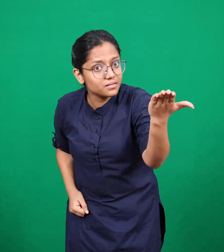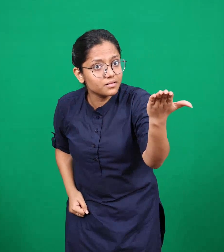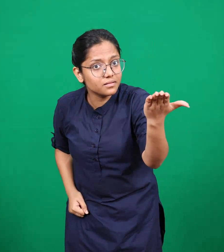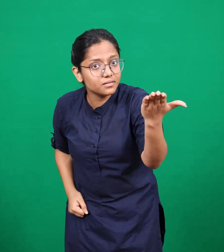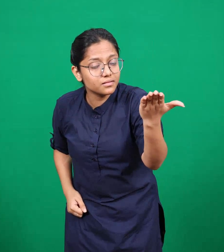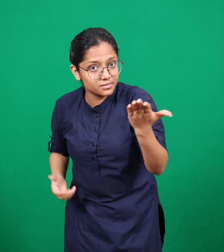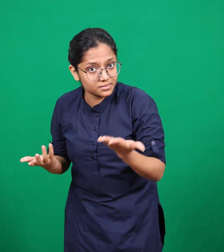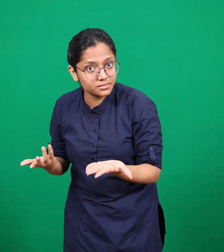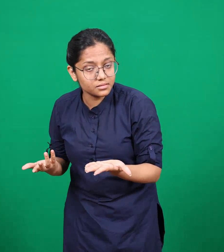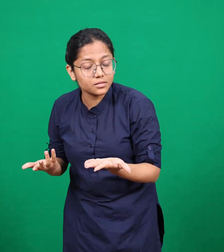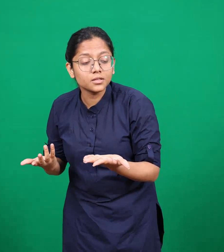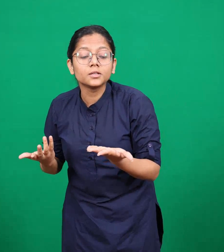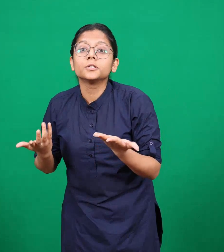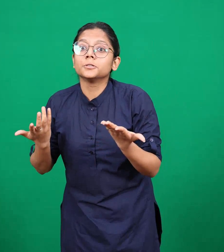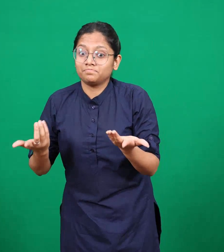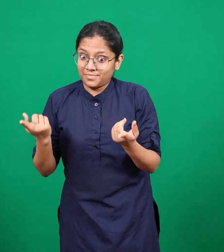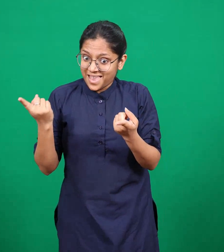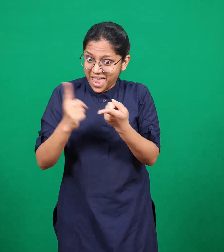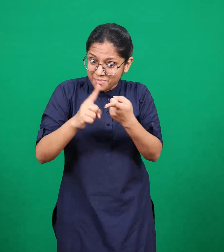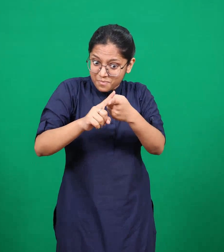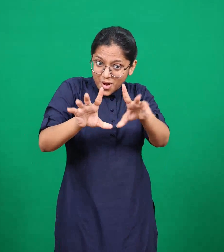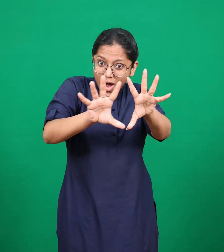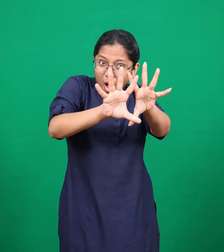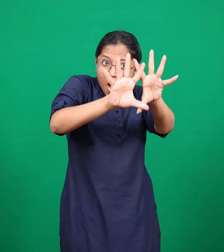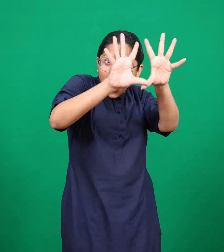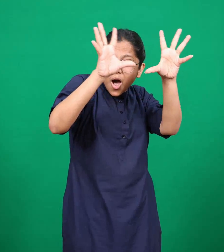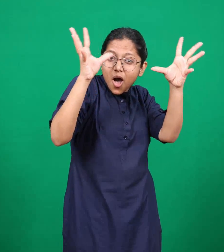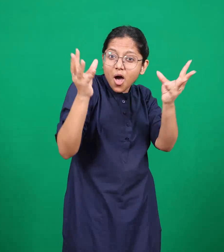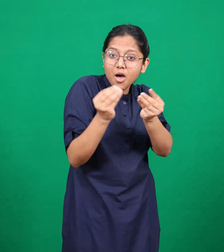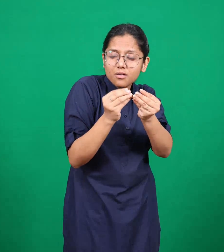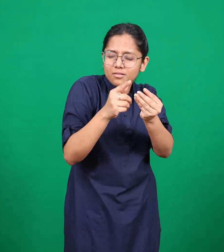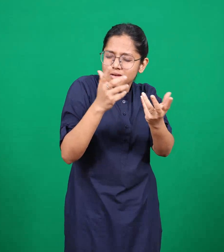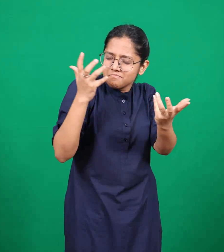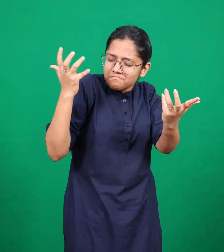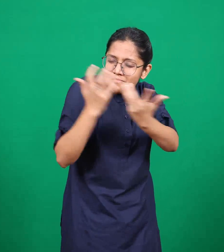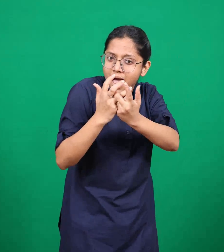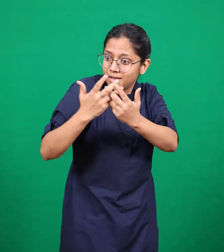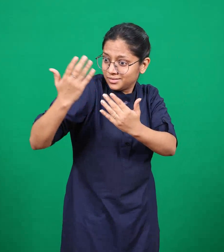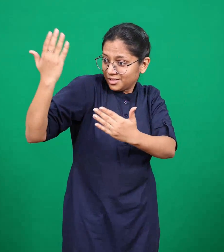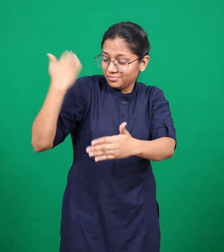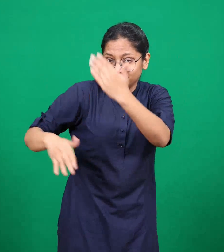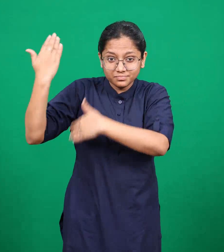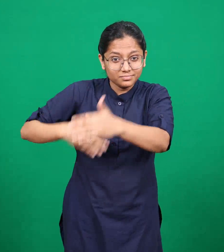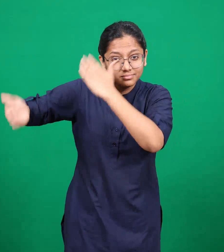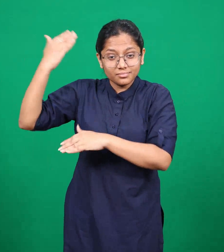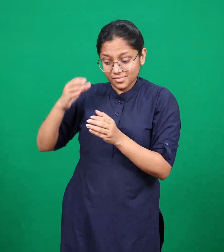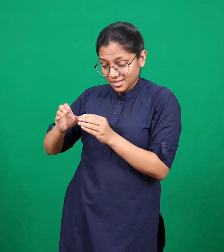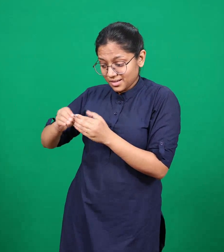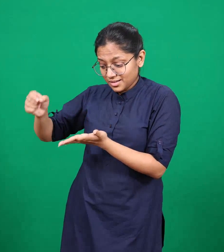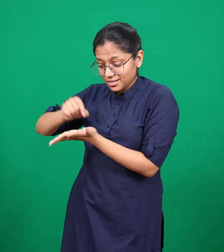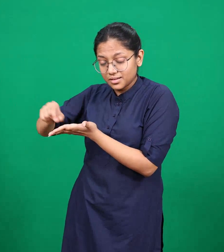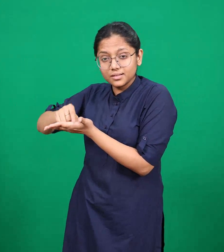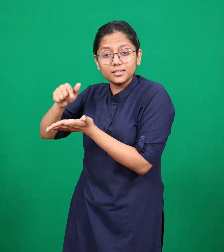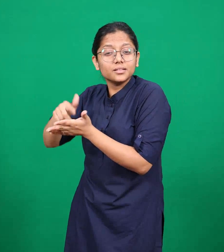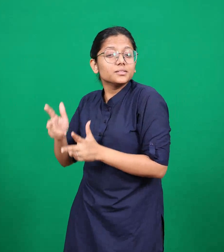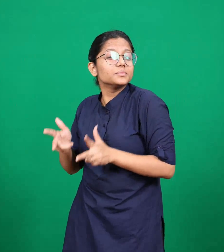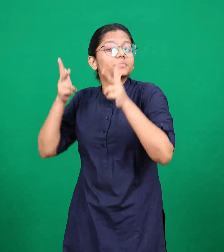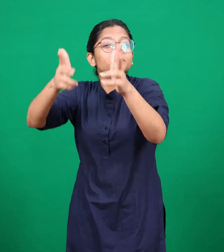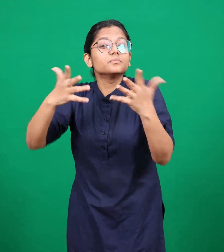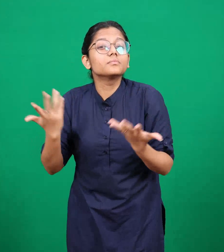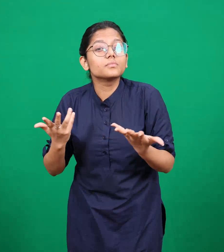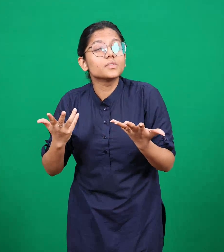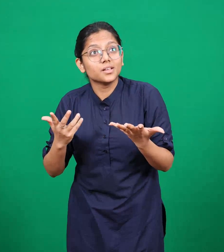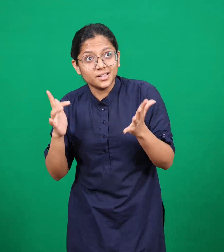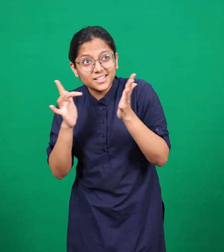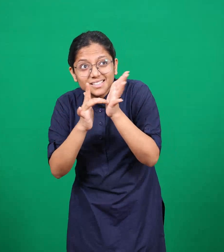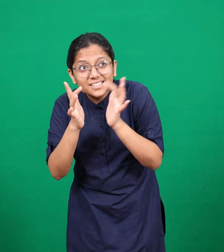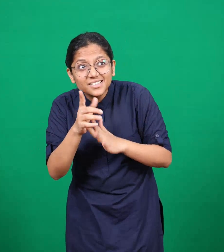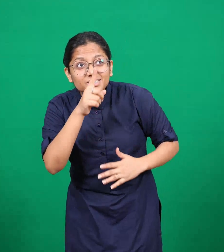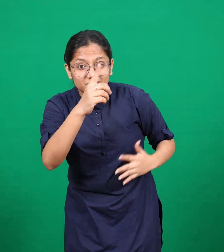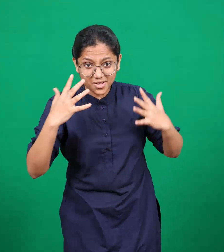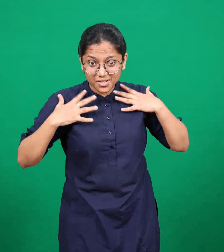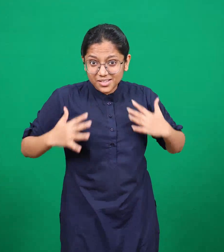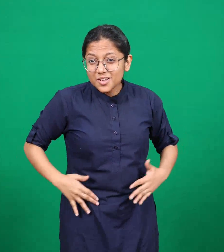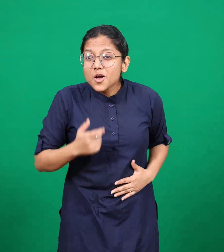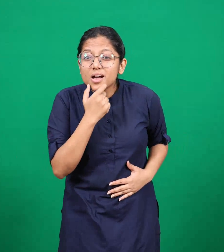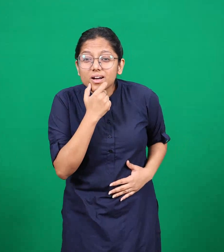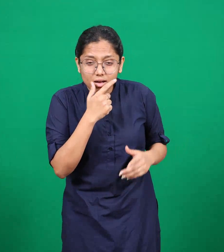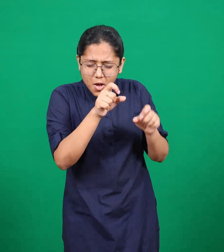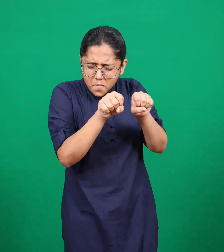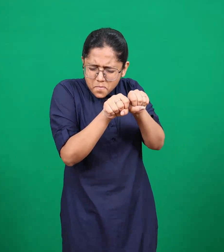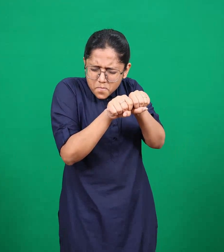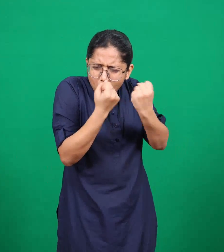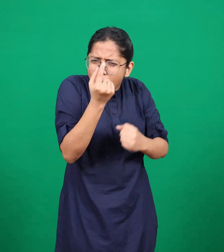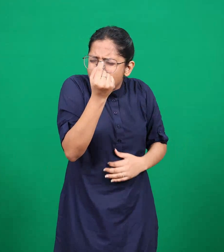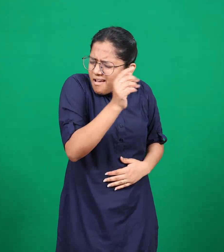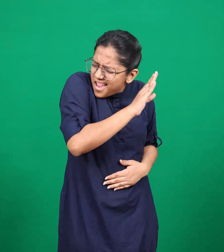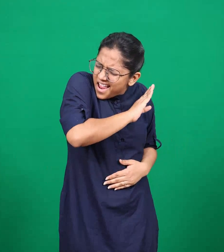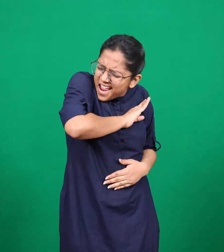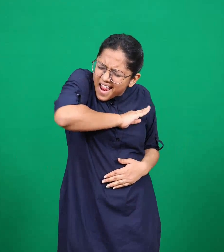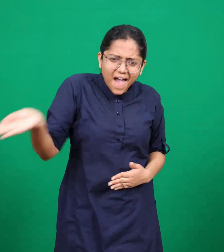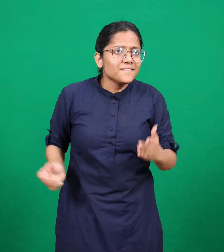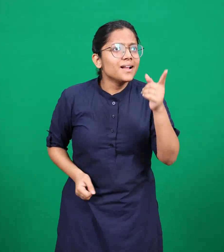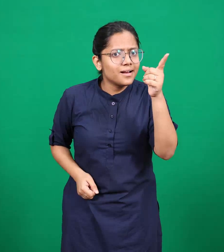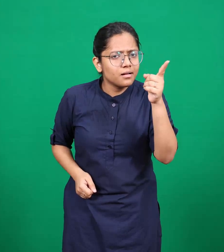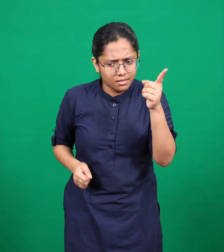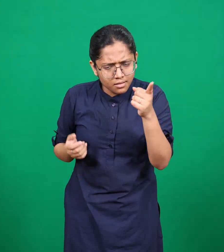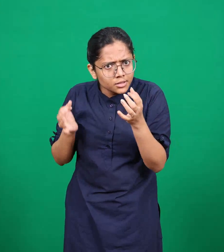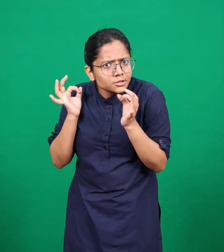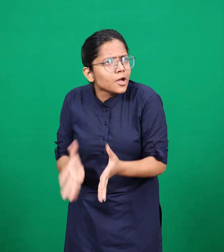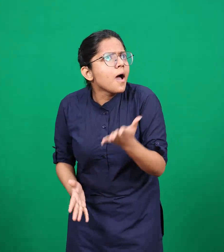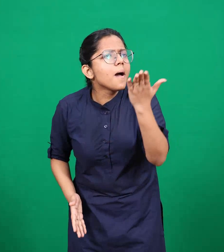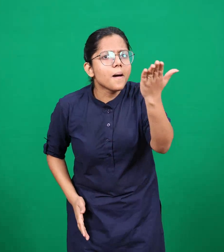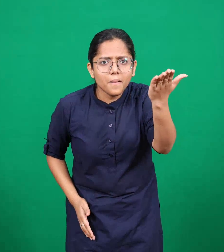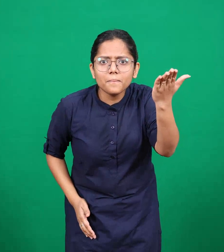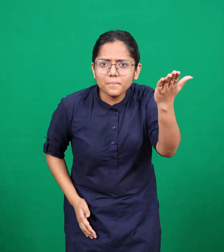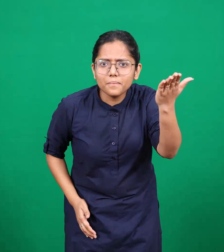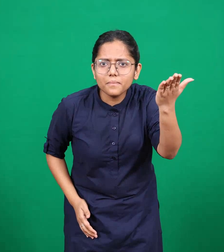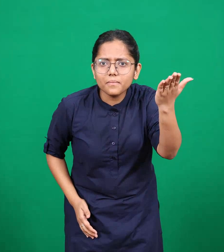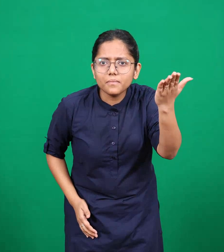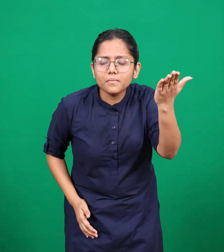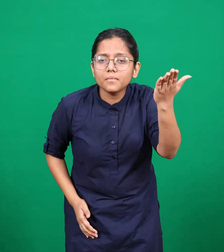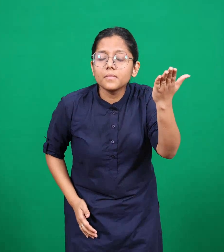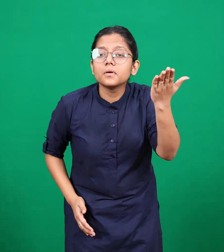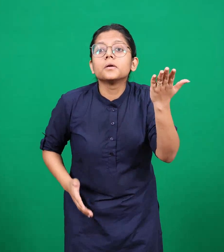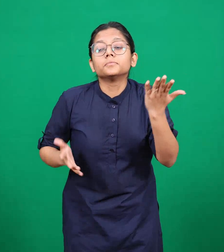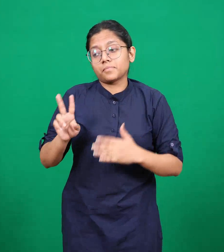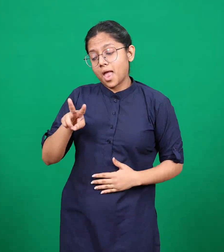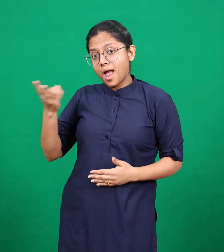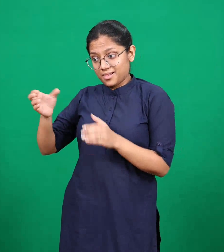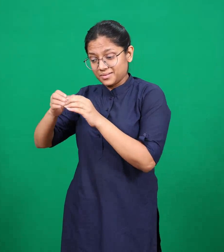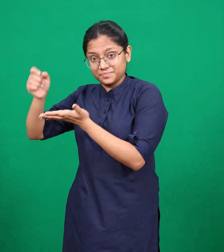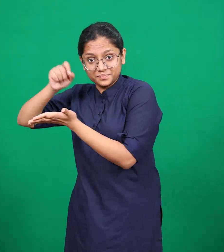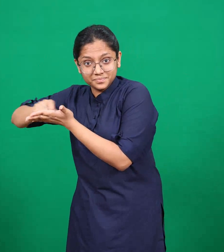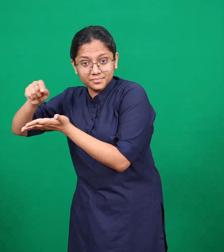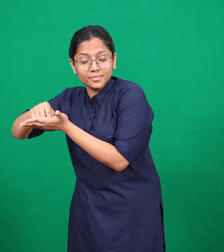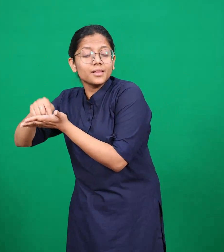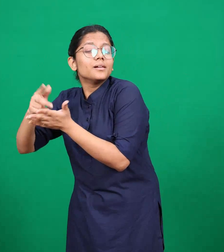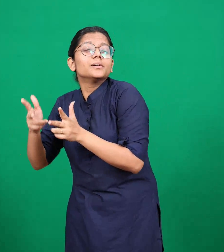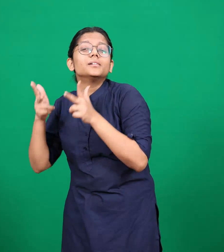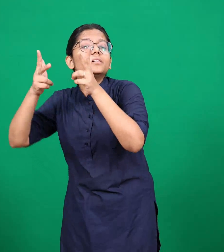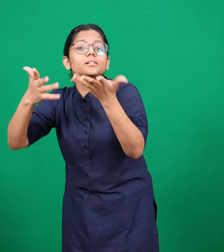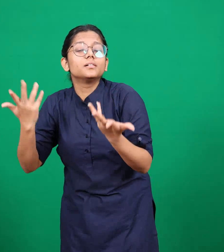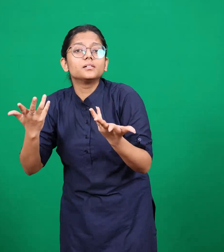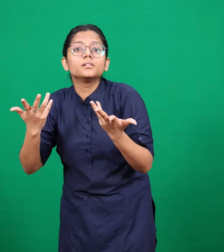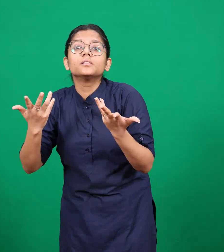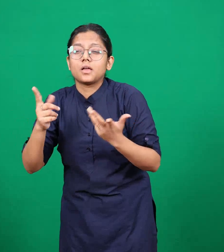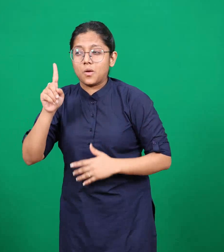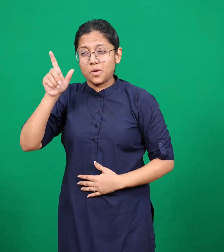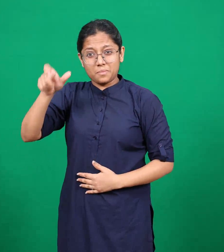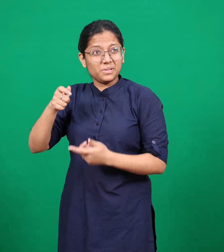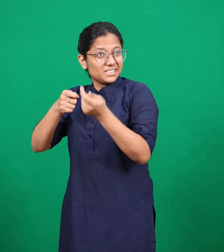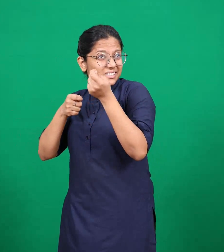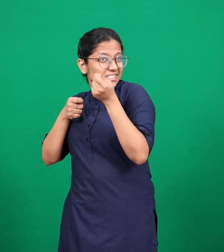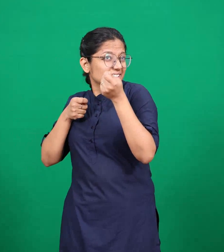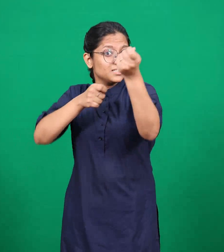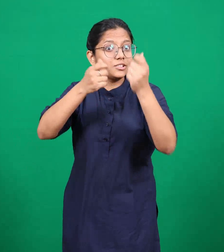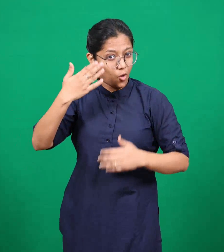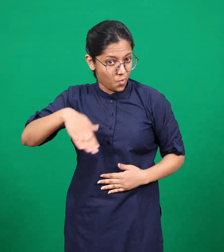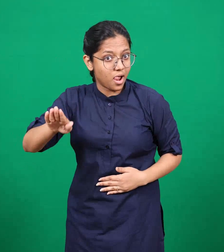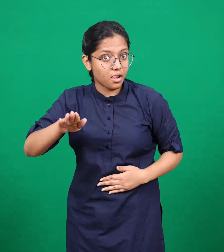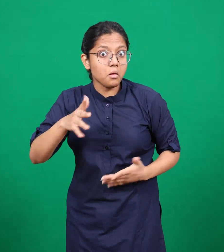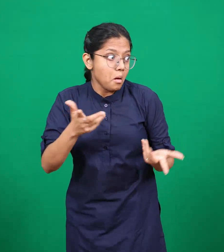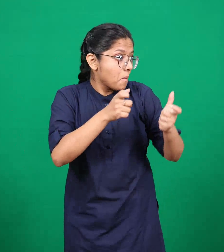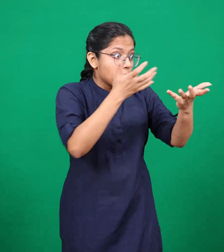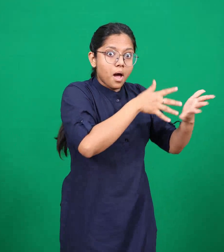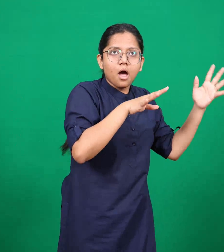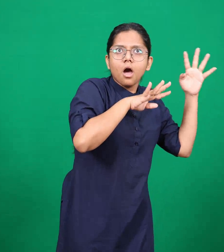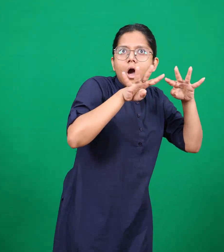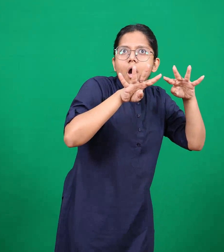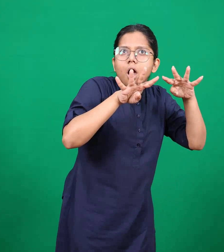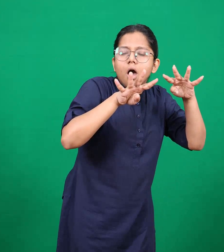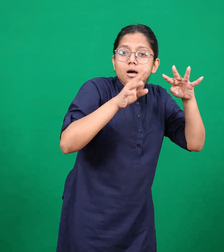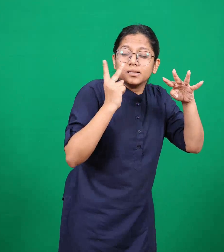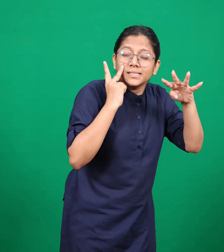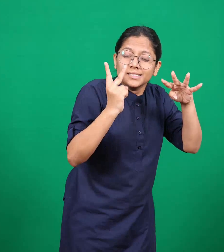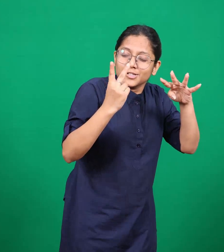Now these things happened so that the Scripture would be fulfilled: "Not one of His bones will be broken."